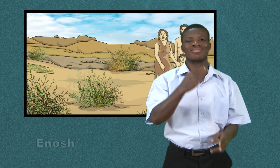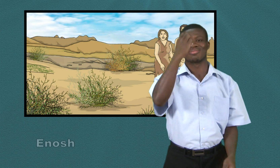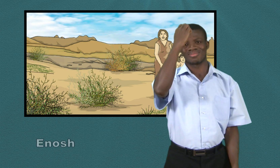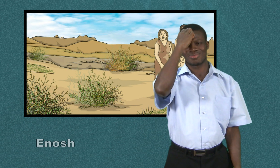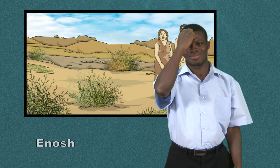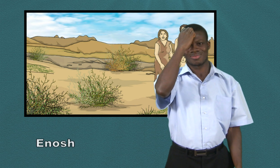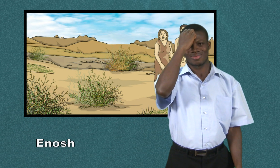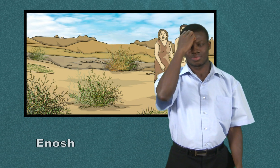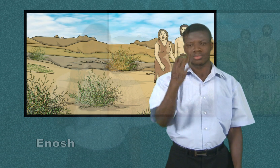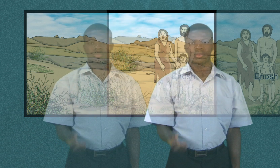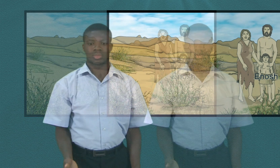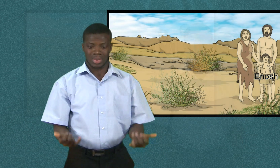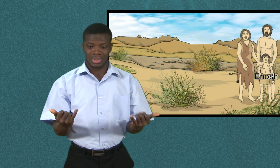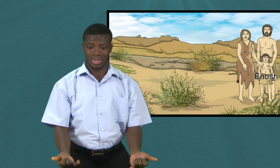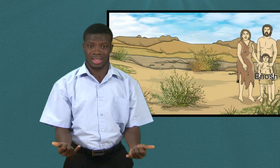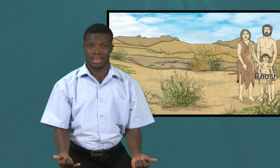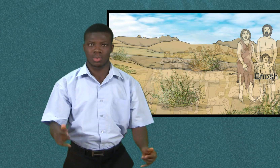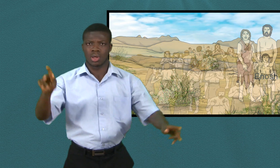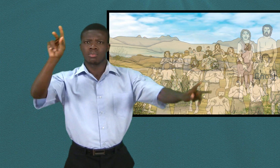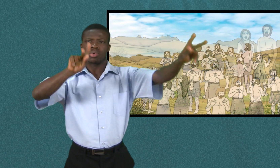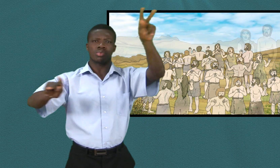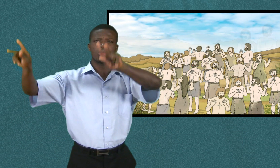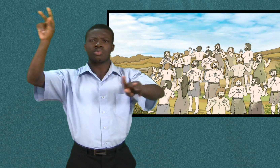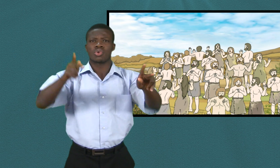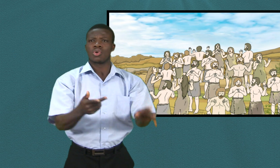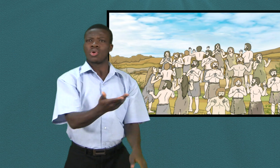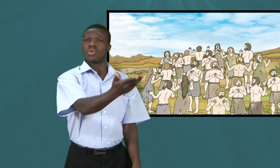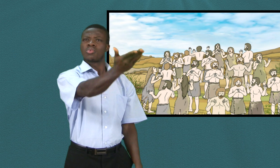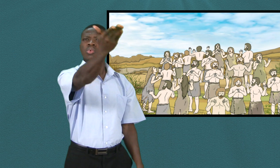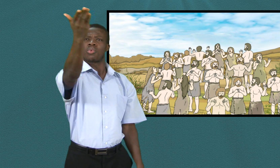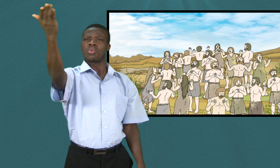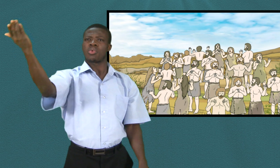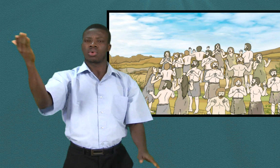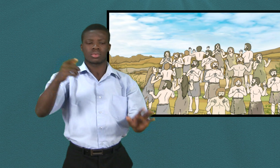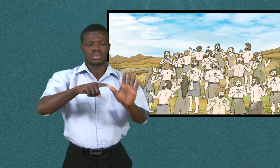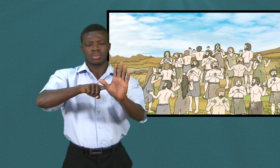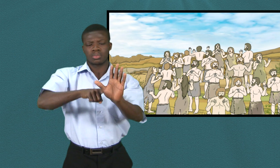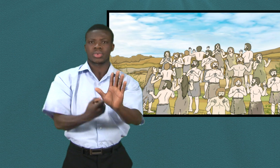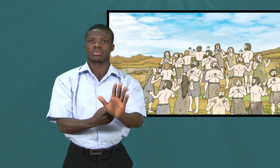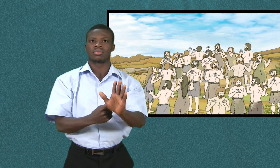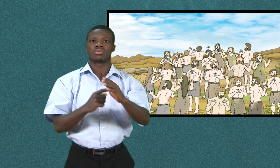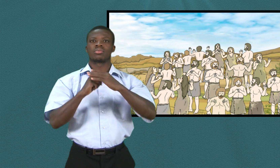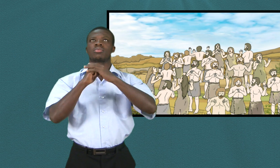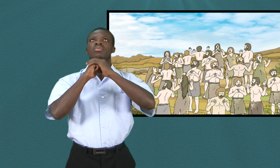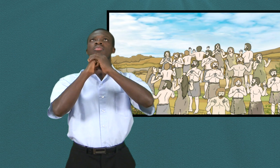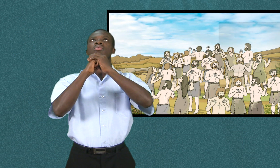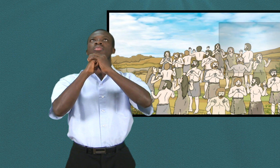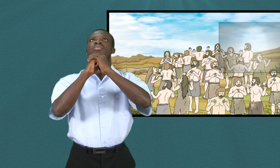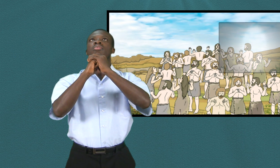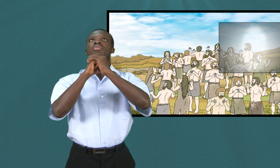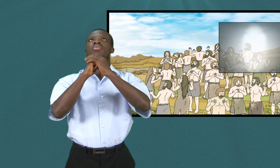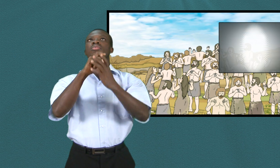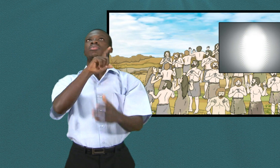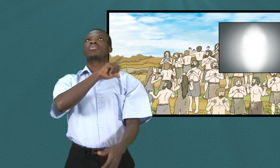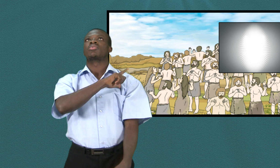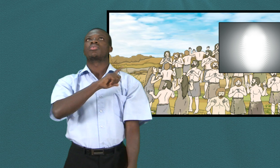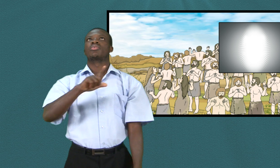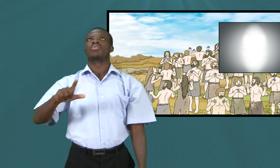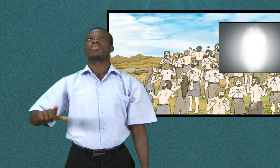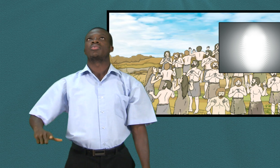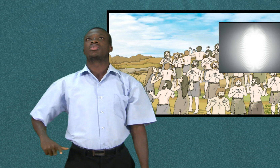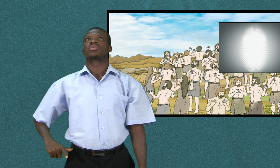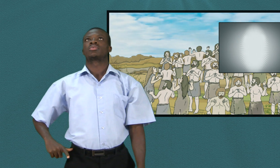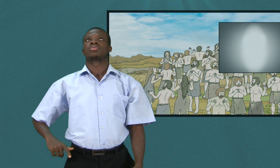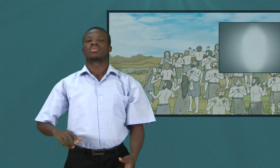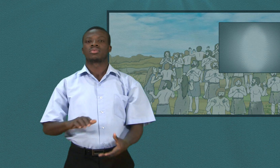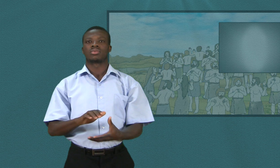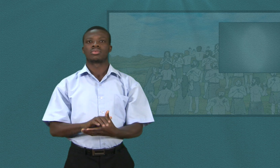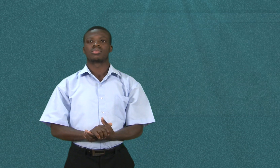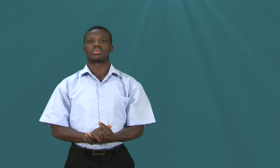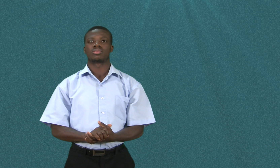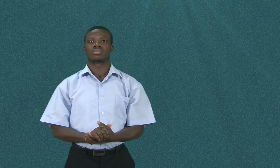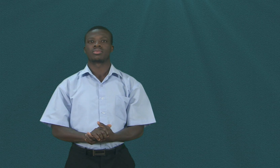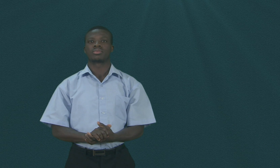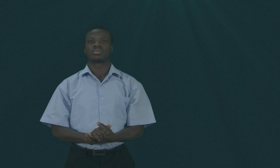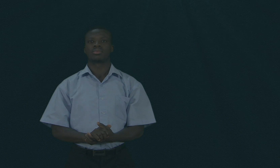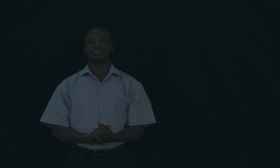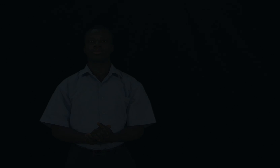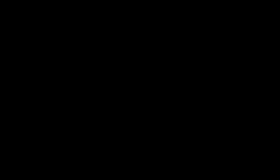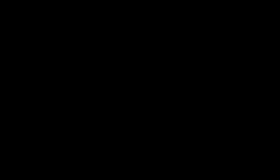At that time men began to call upon the name of the LORD.